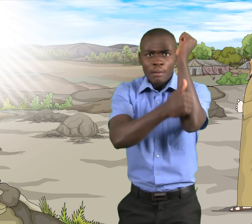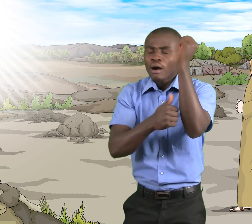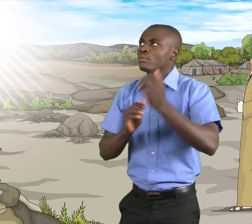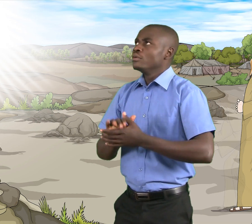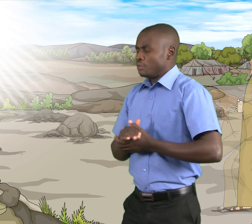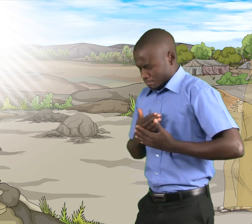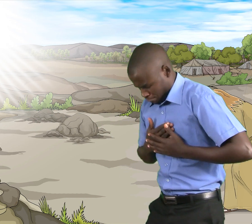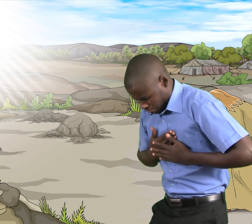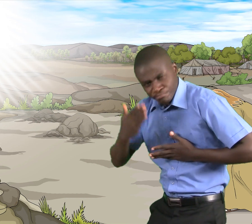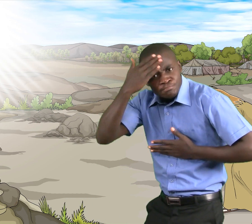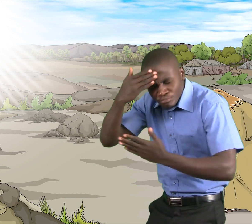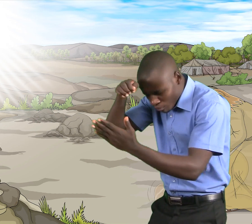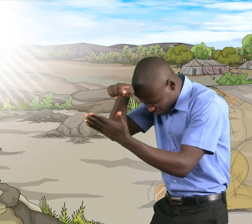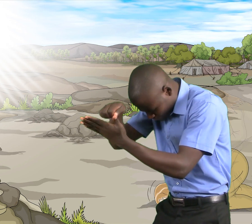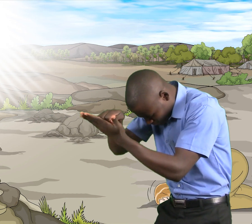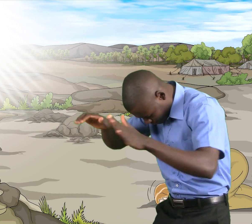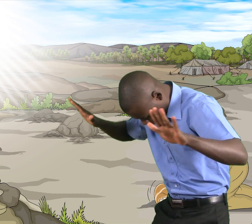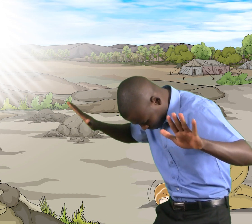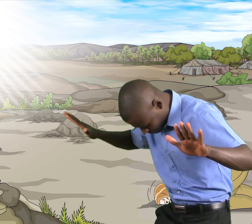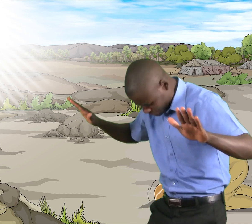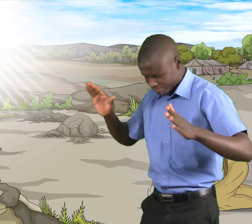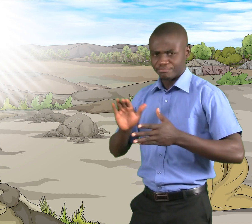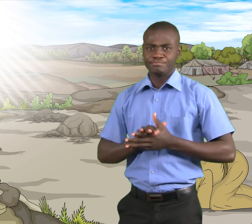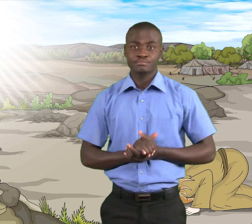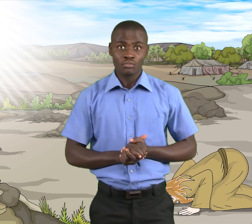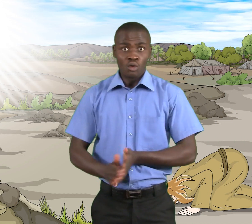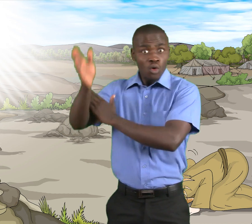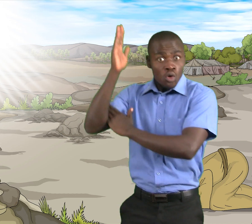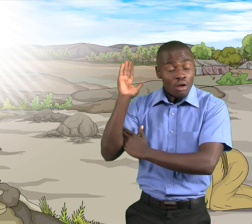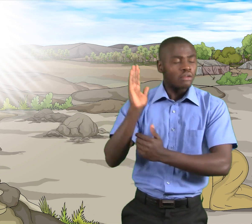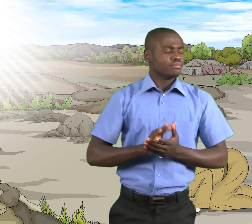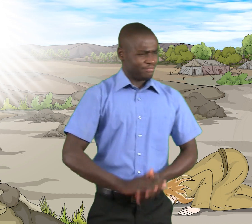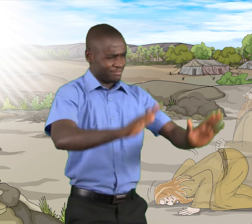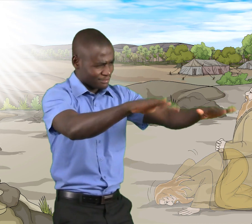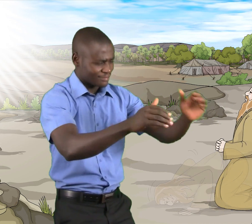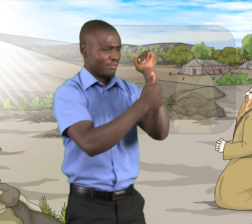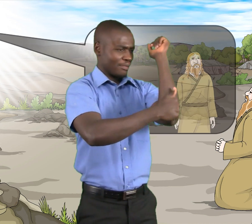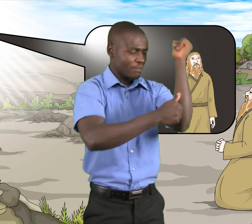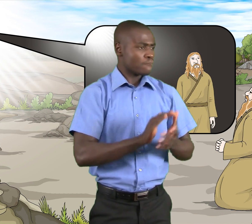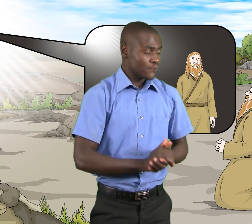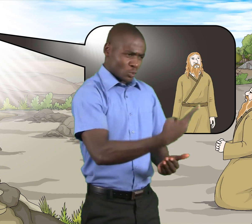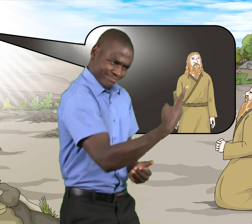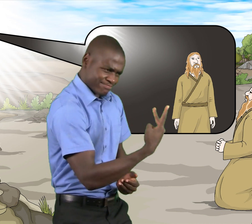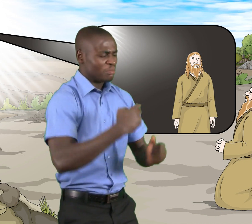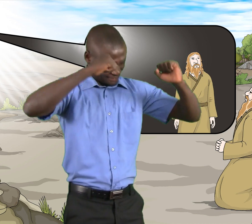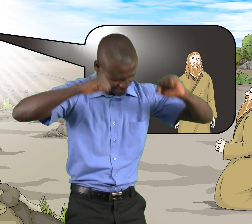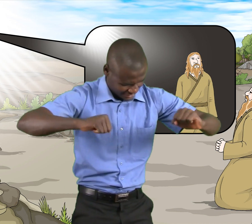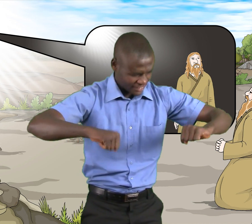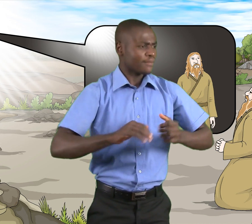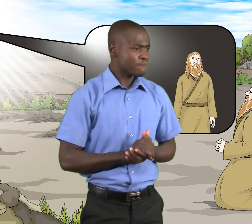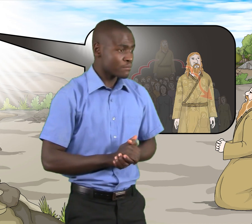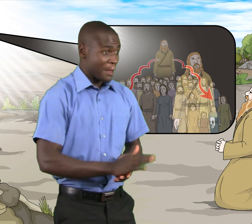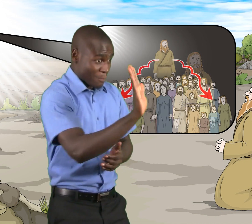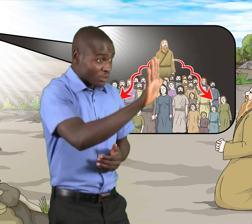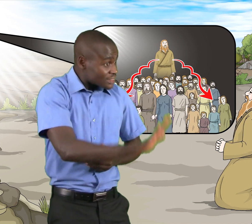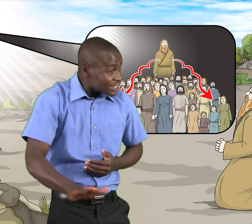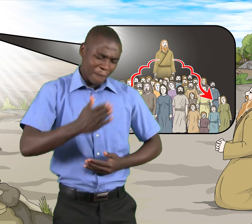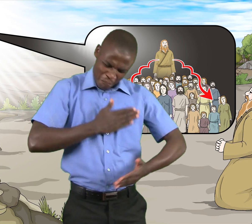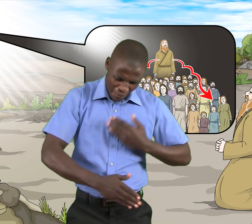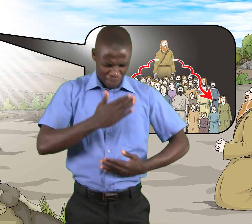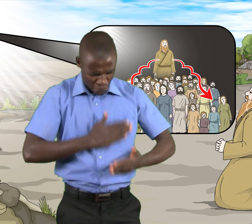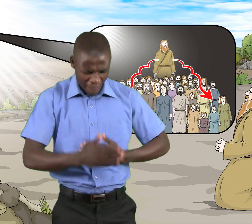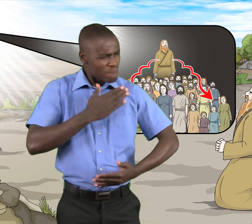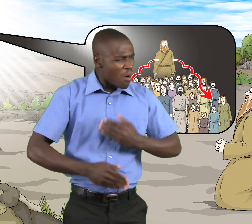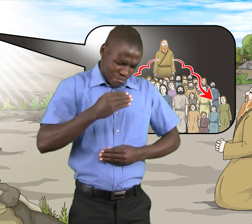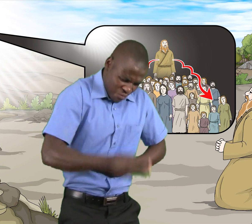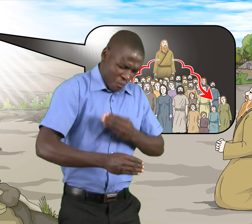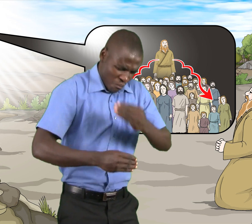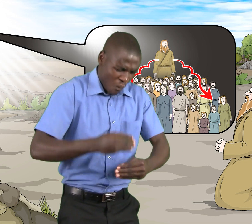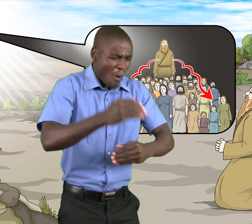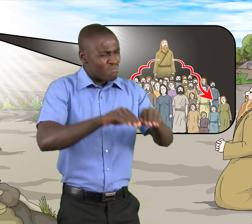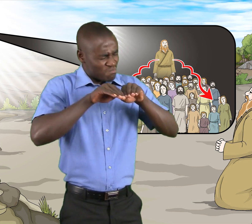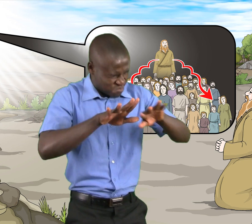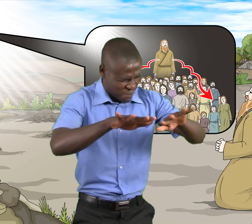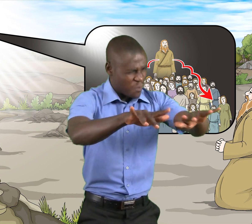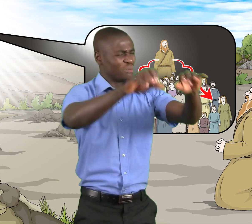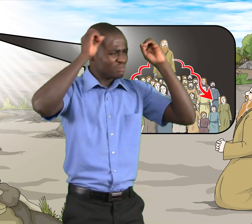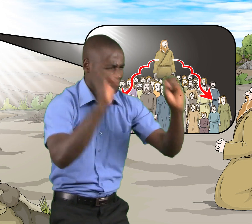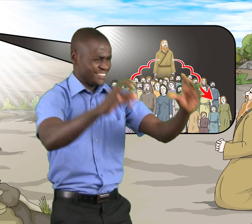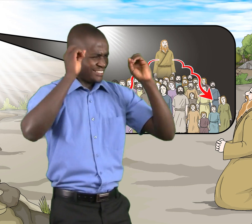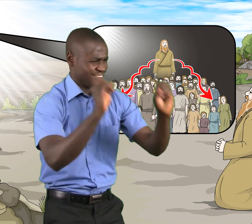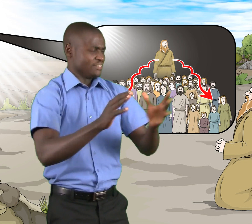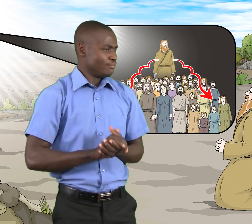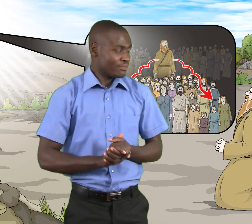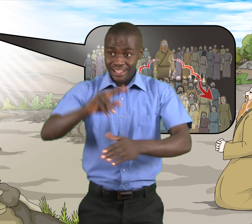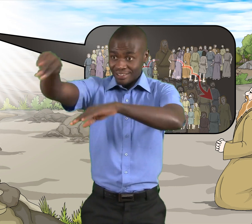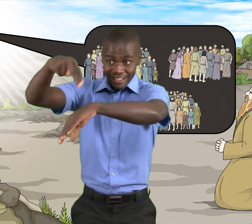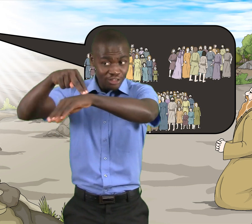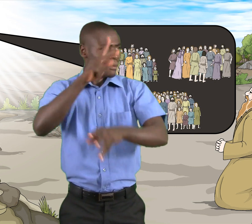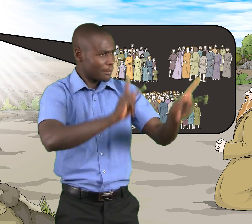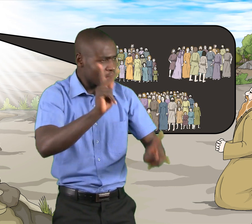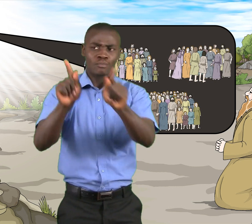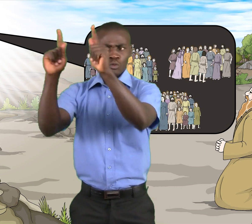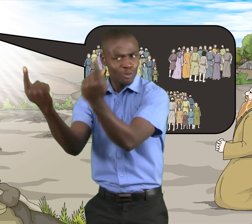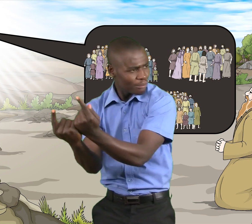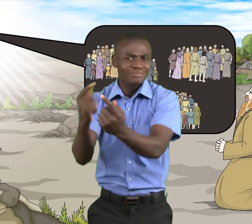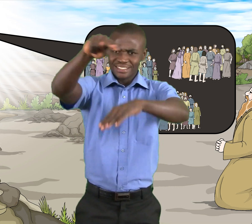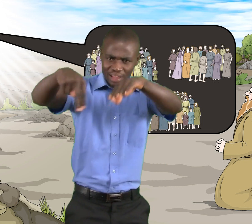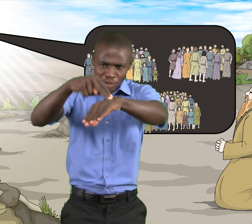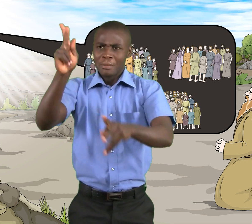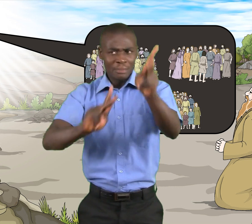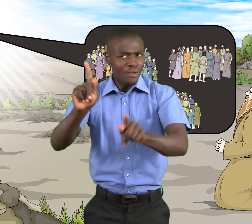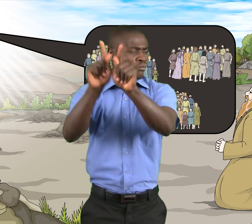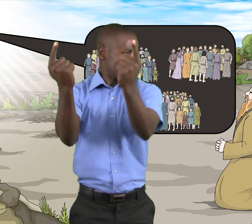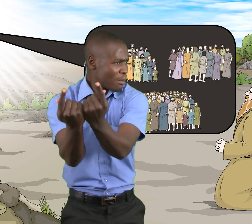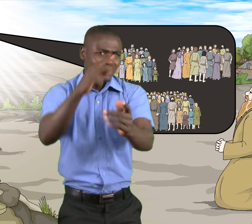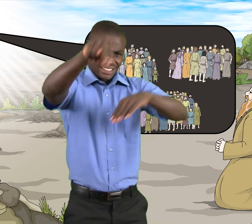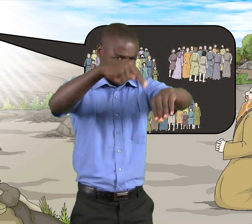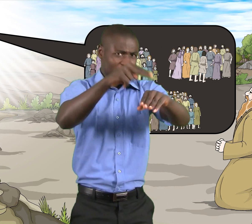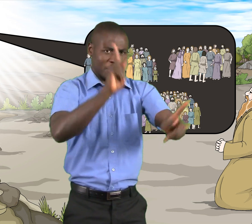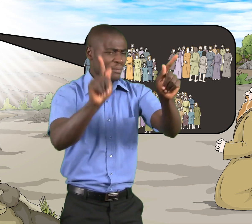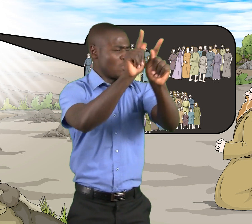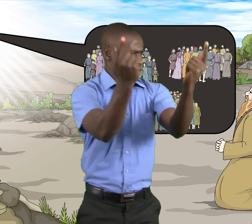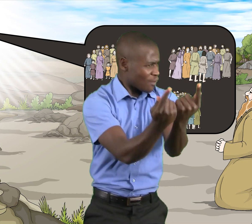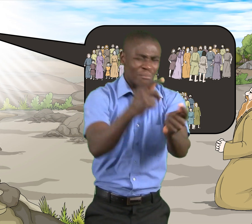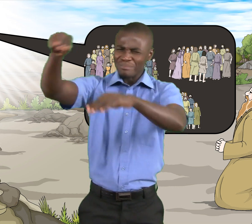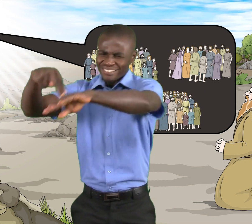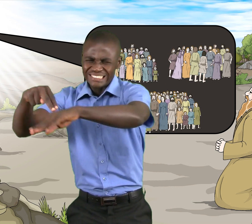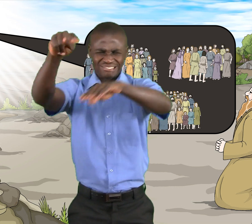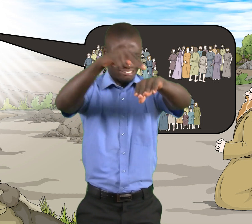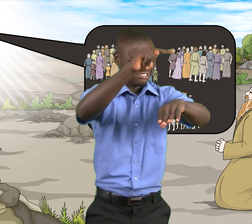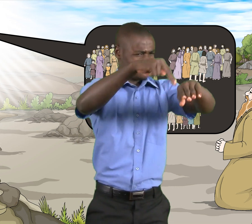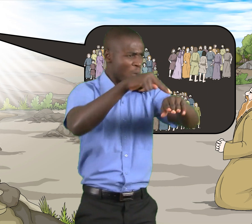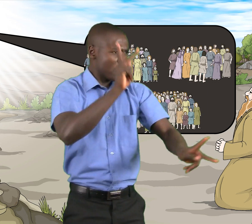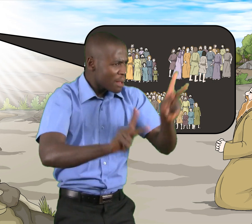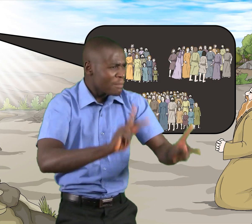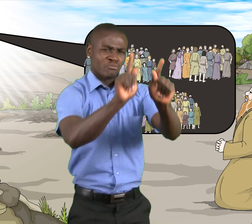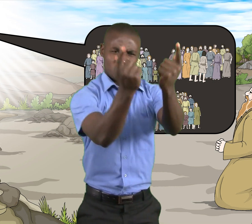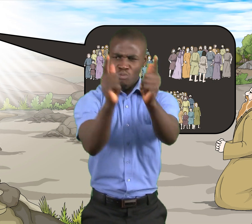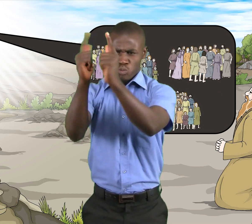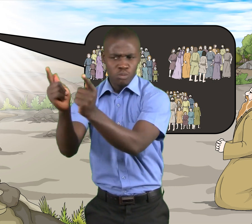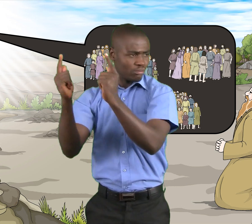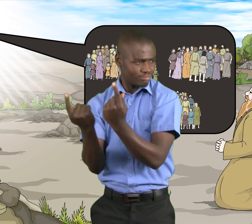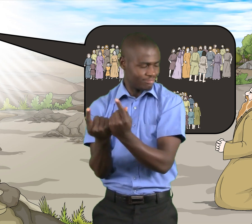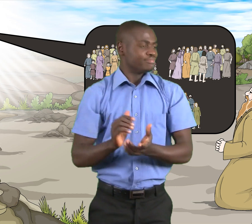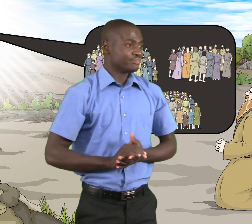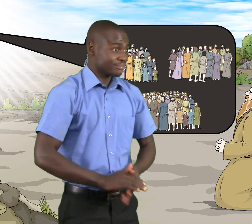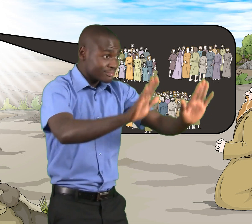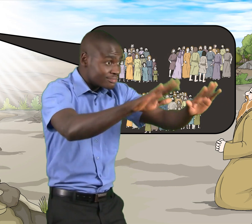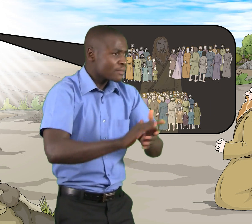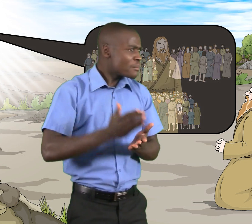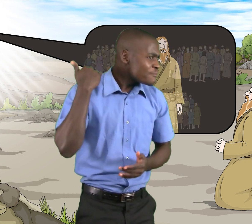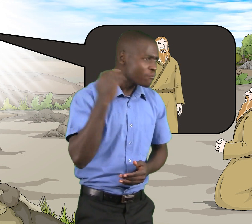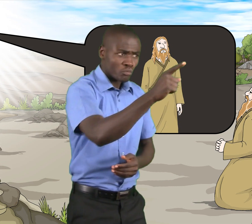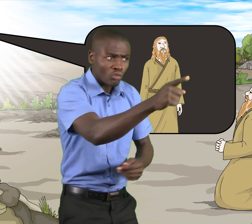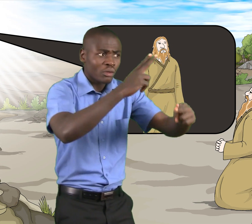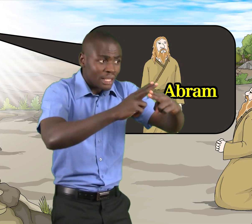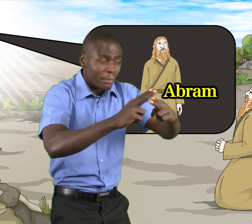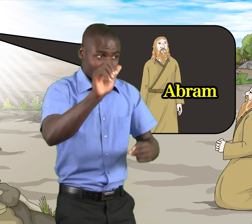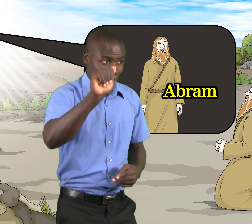Then Abram fell facedown, and God said to him, “As for Me, this is My covenant with you: You will be the father of many nations.